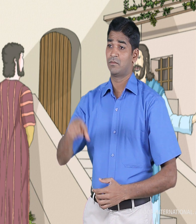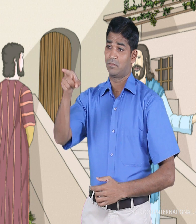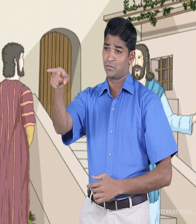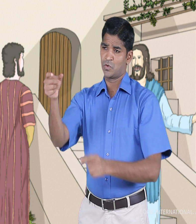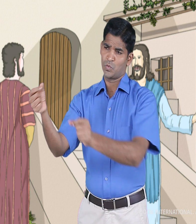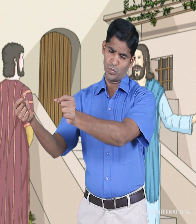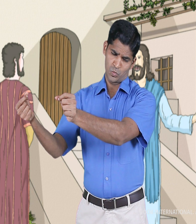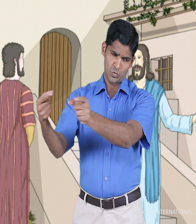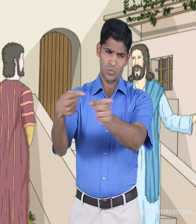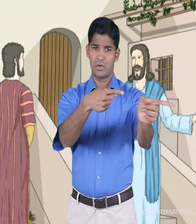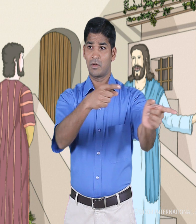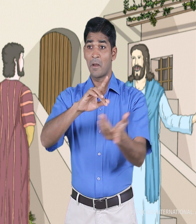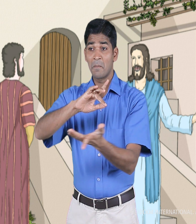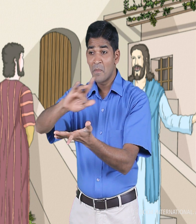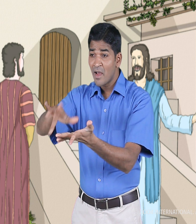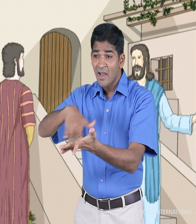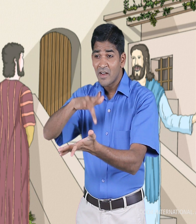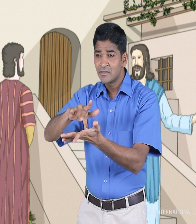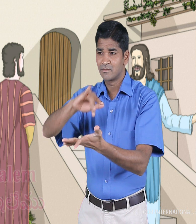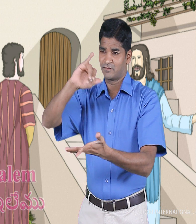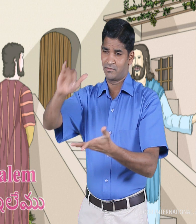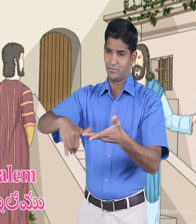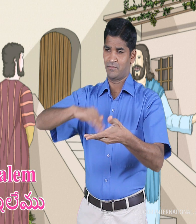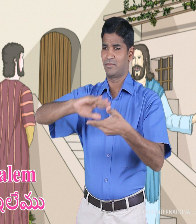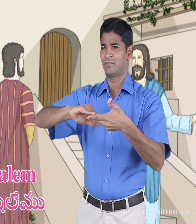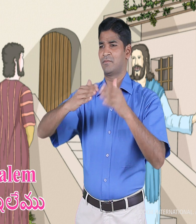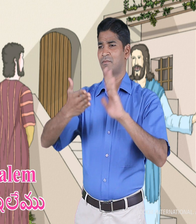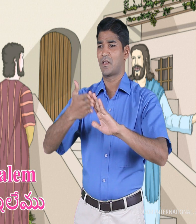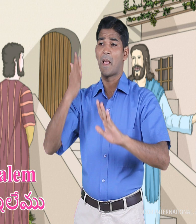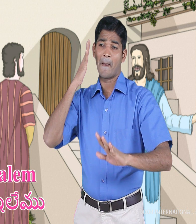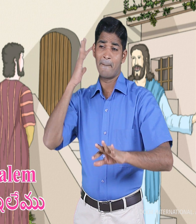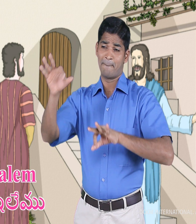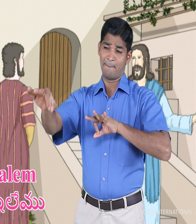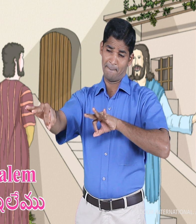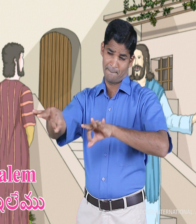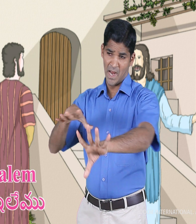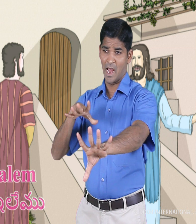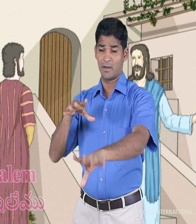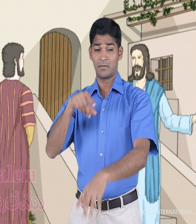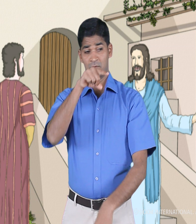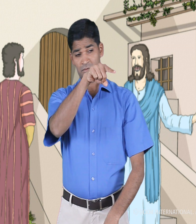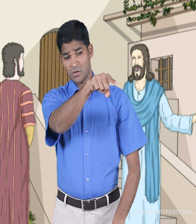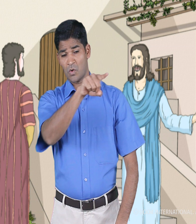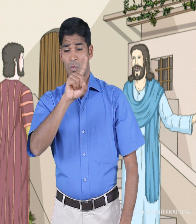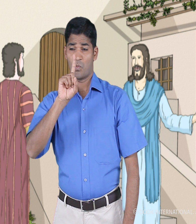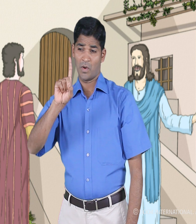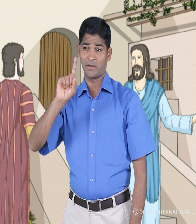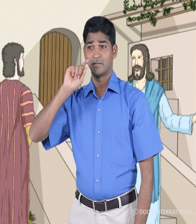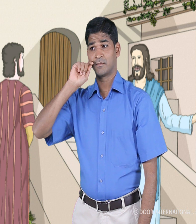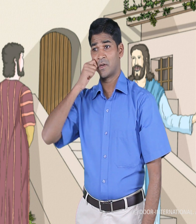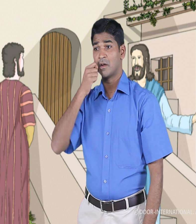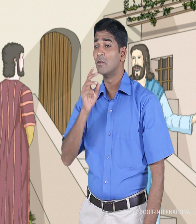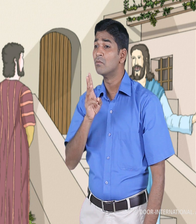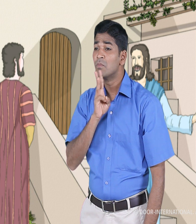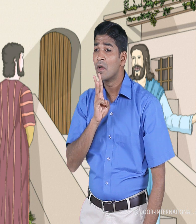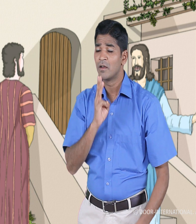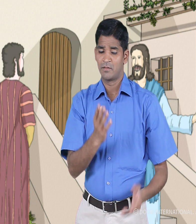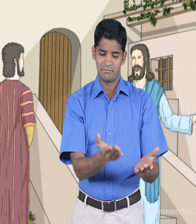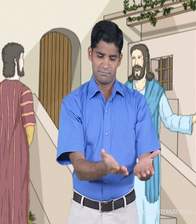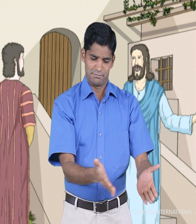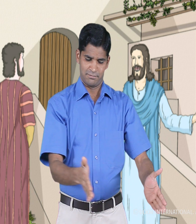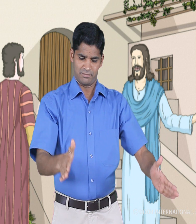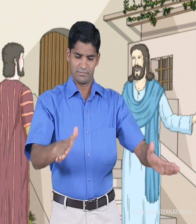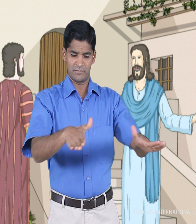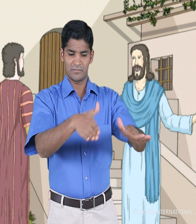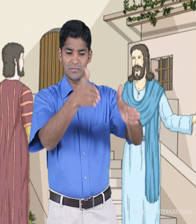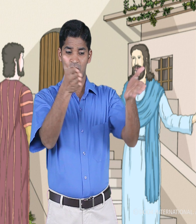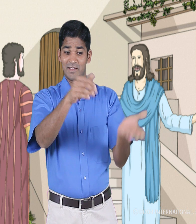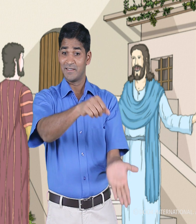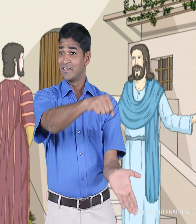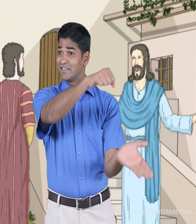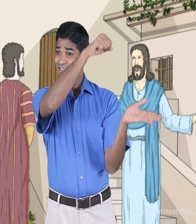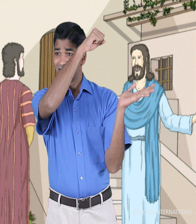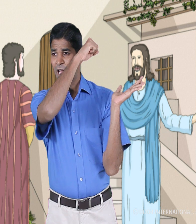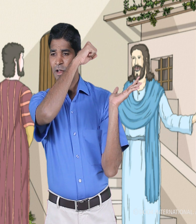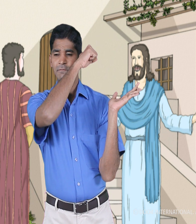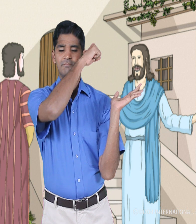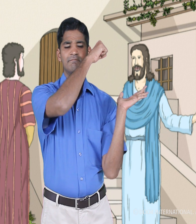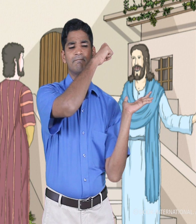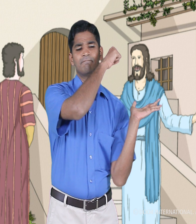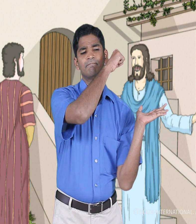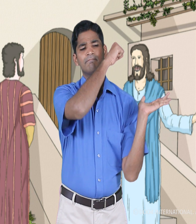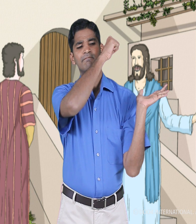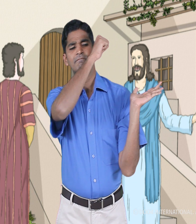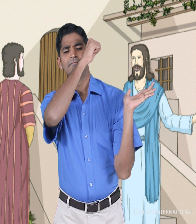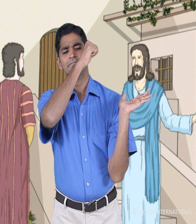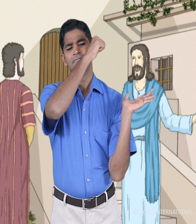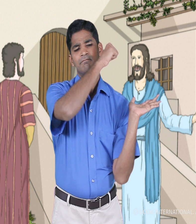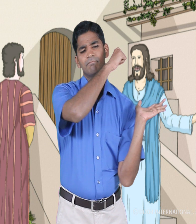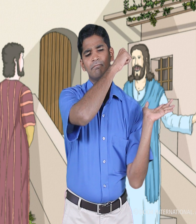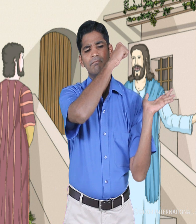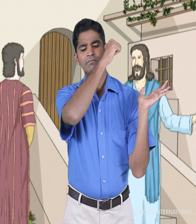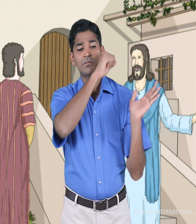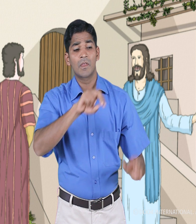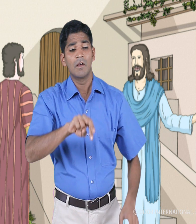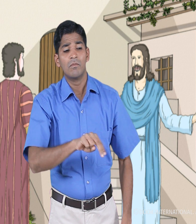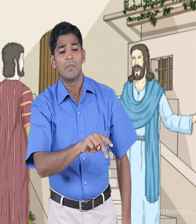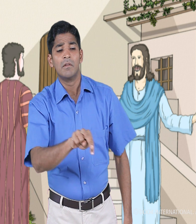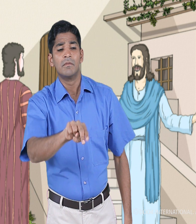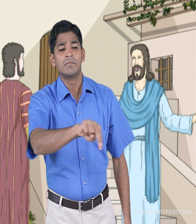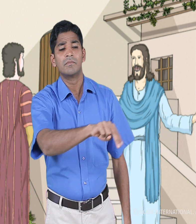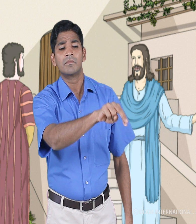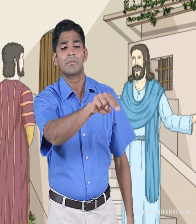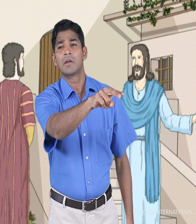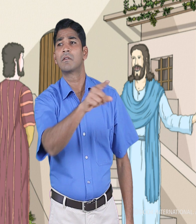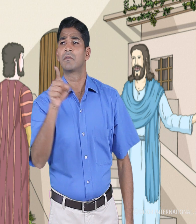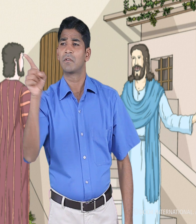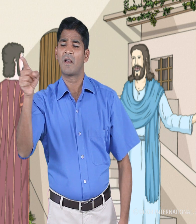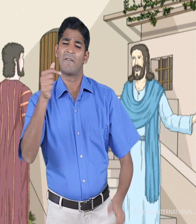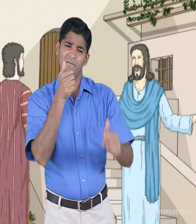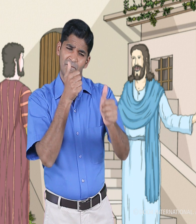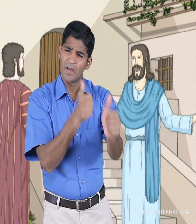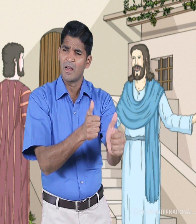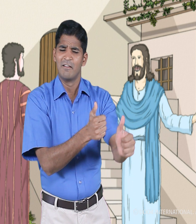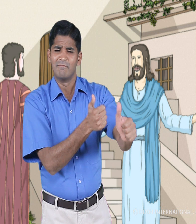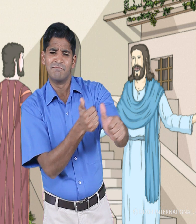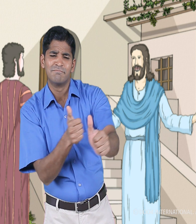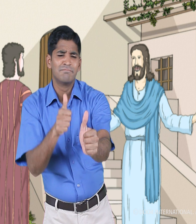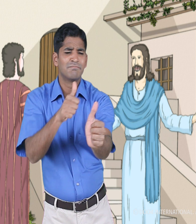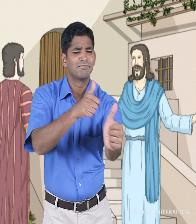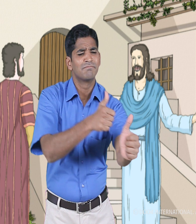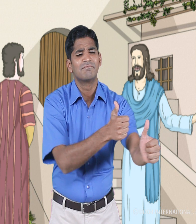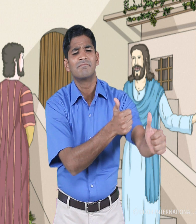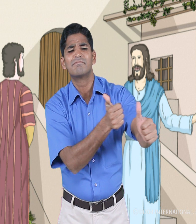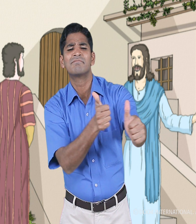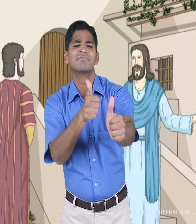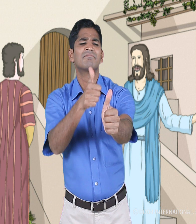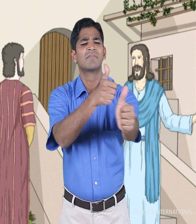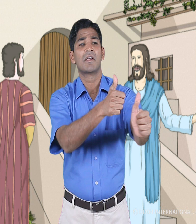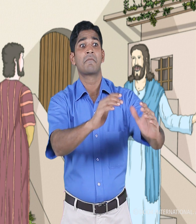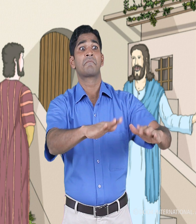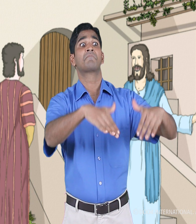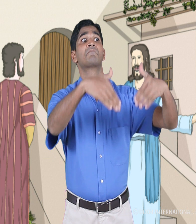He answered, “When you enter the city, a man carrying a jug of water will meet you.